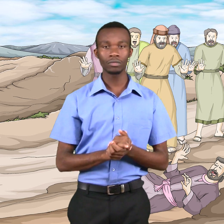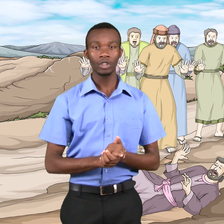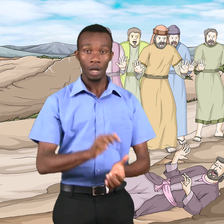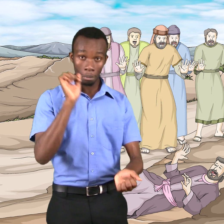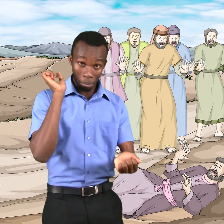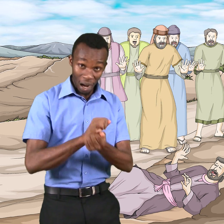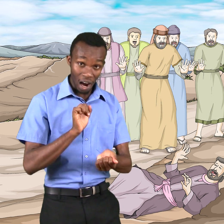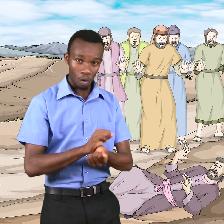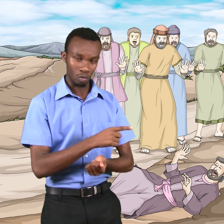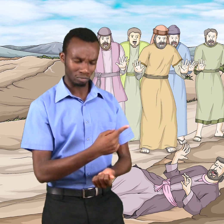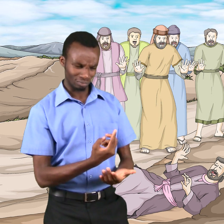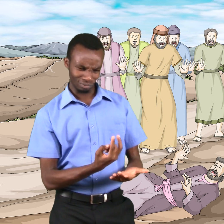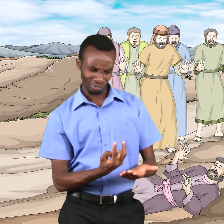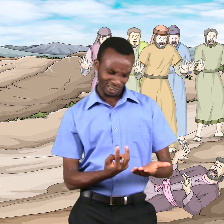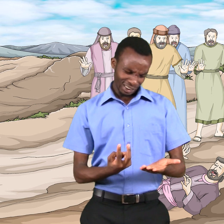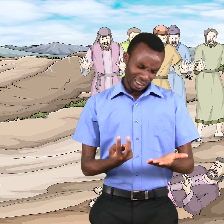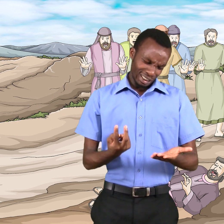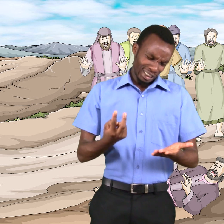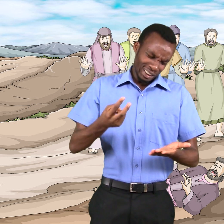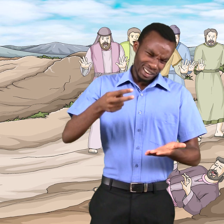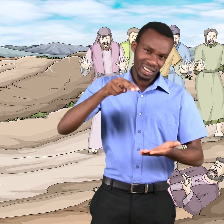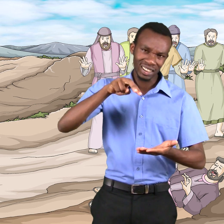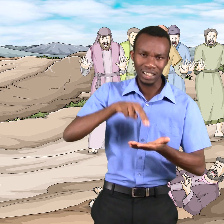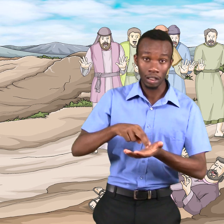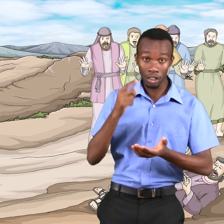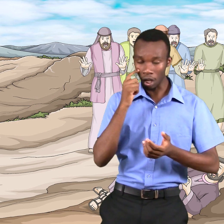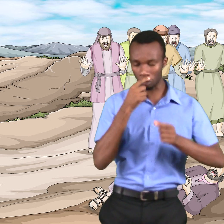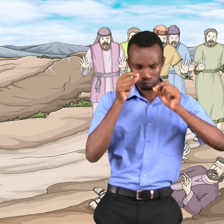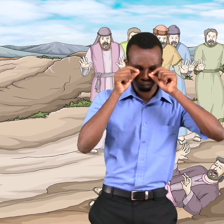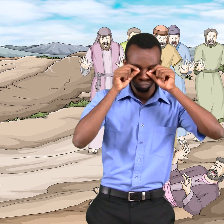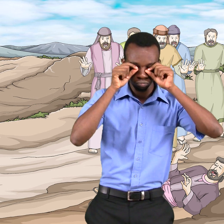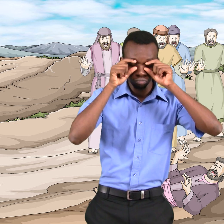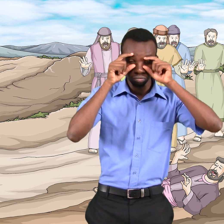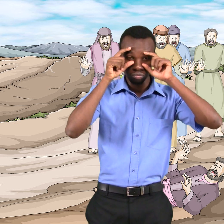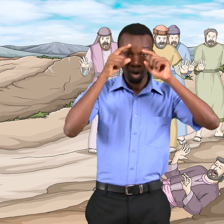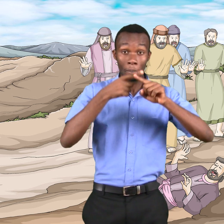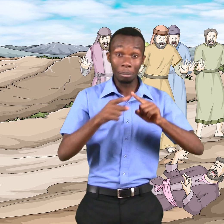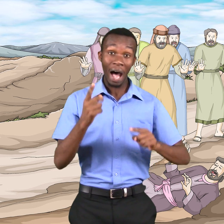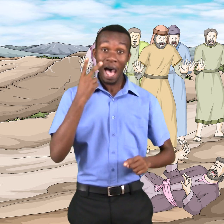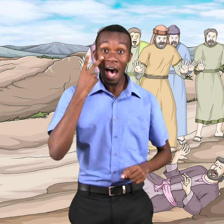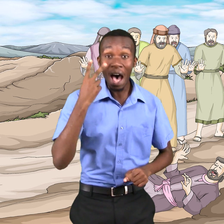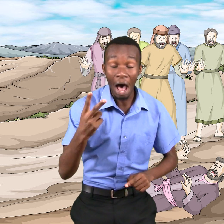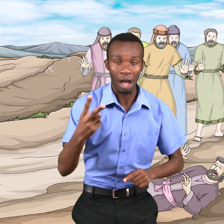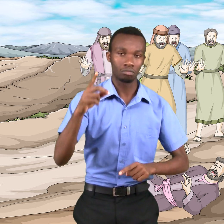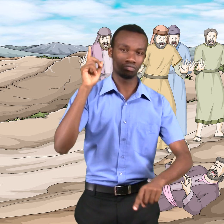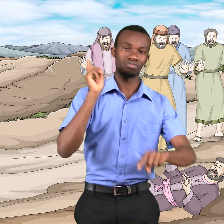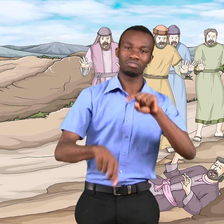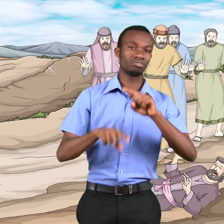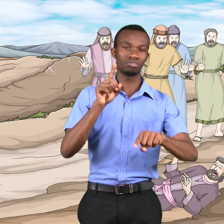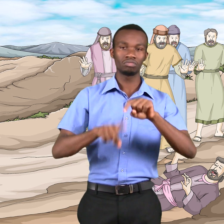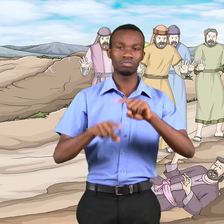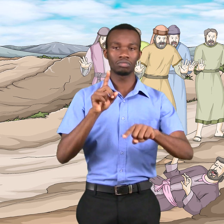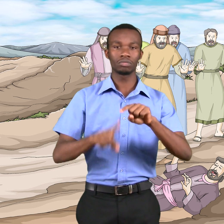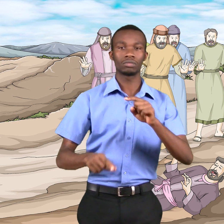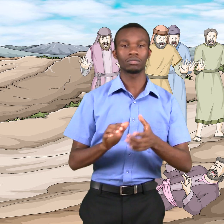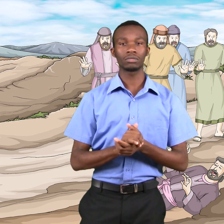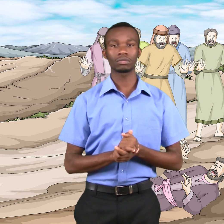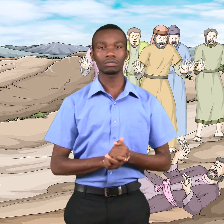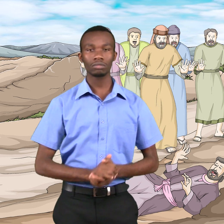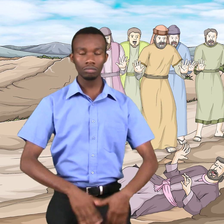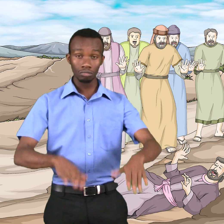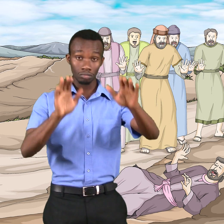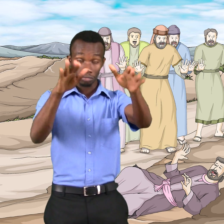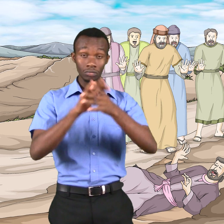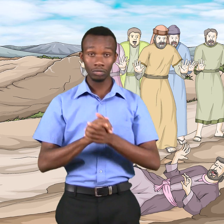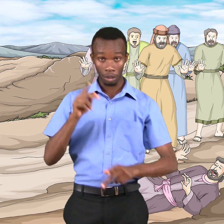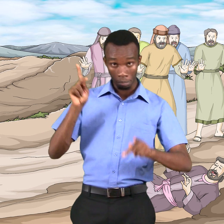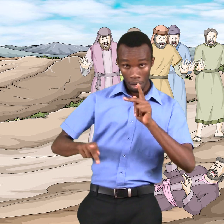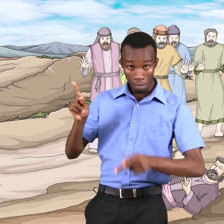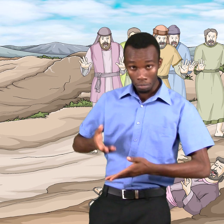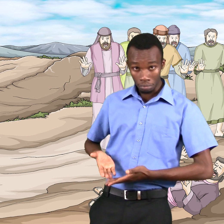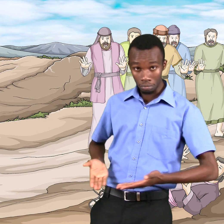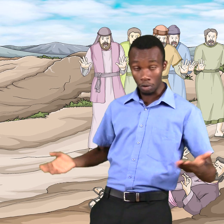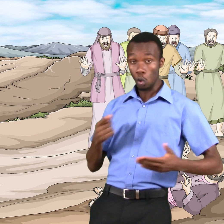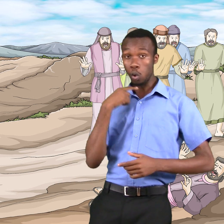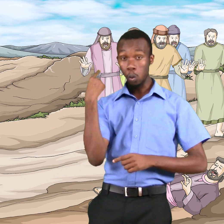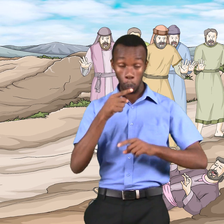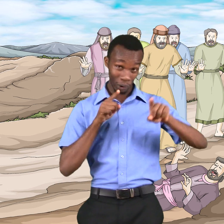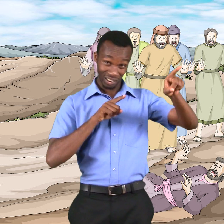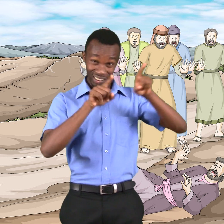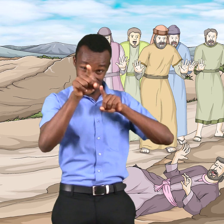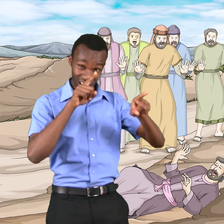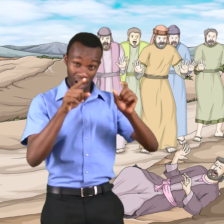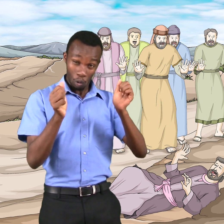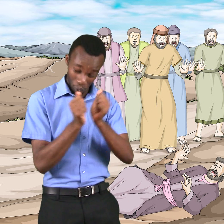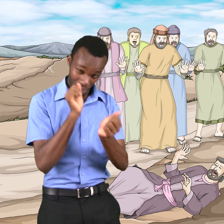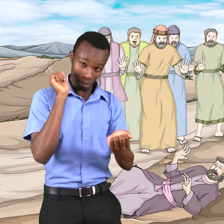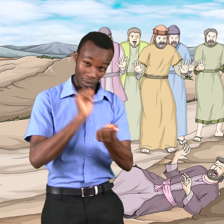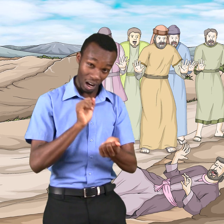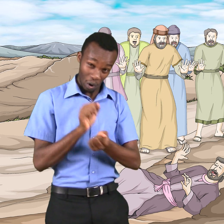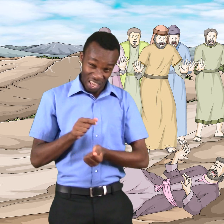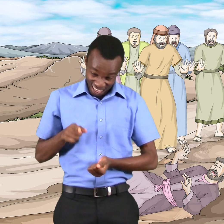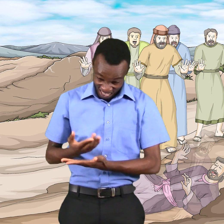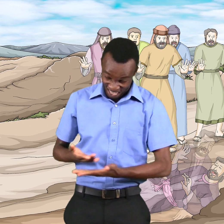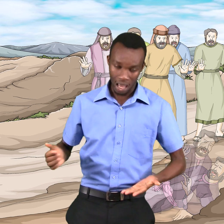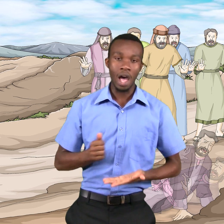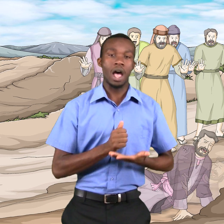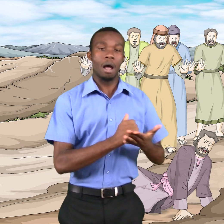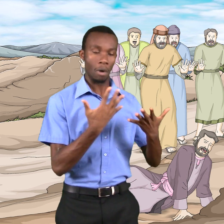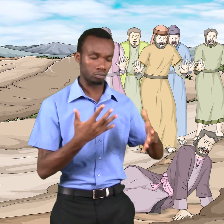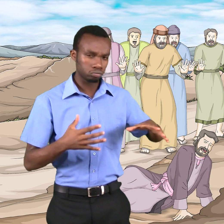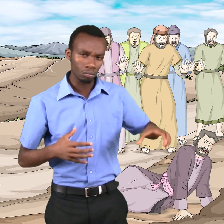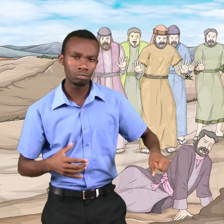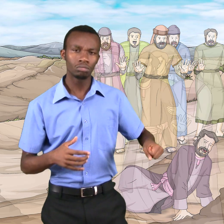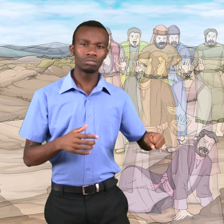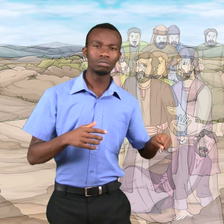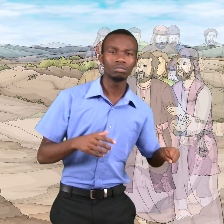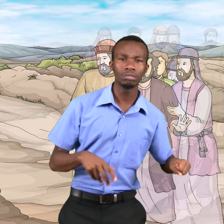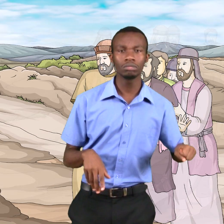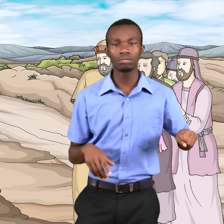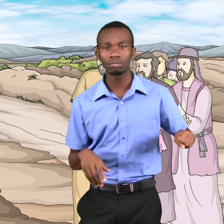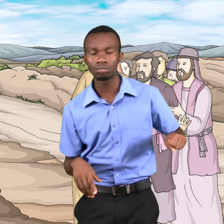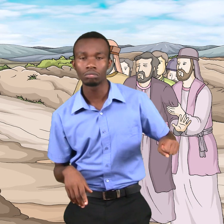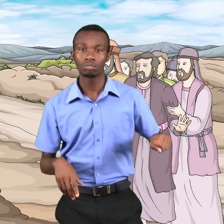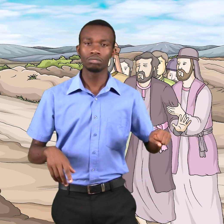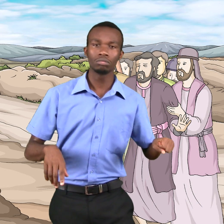Saul got up from the ground, but when he opened his eyes he could not see a thing.